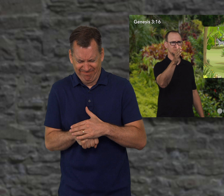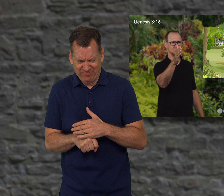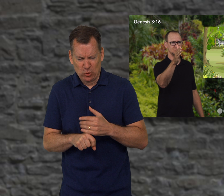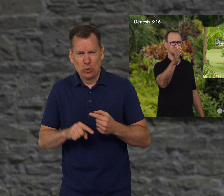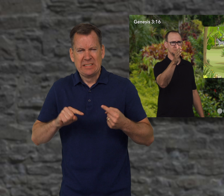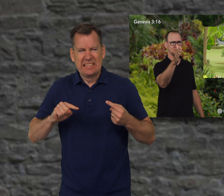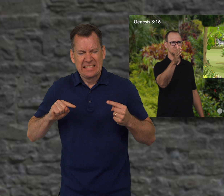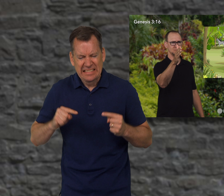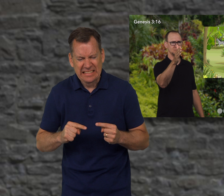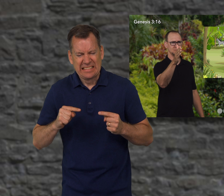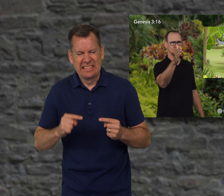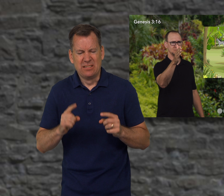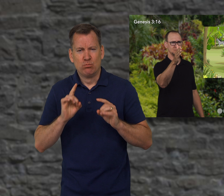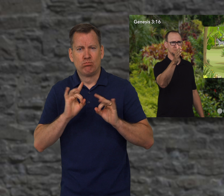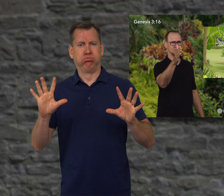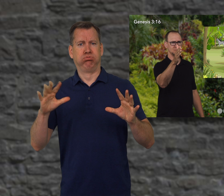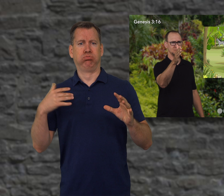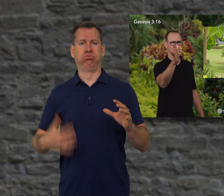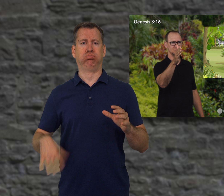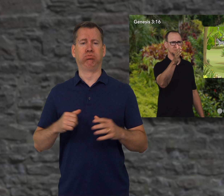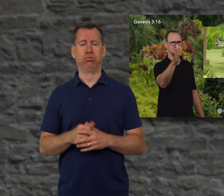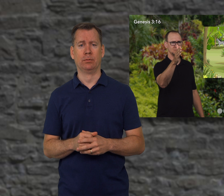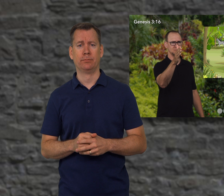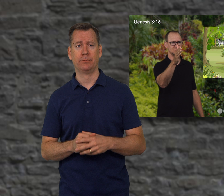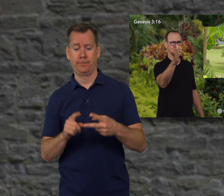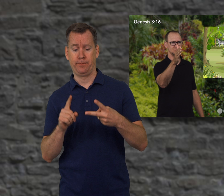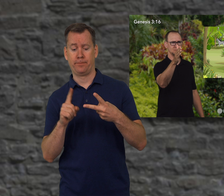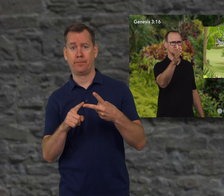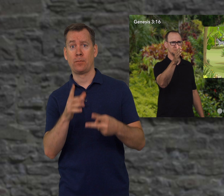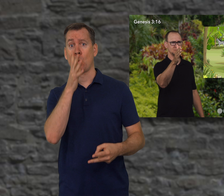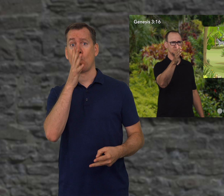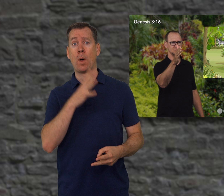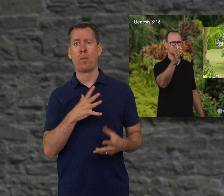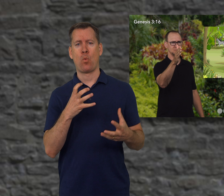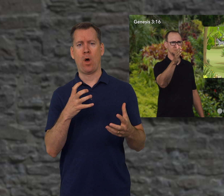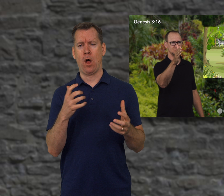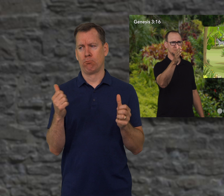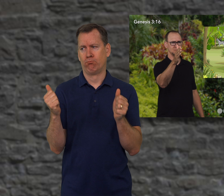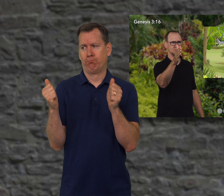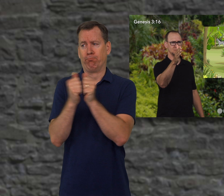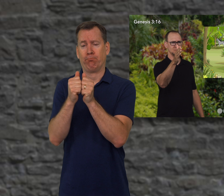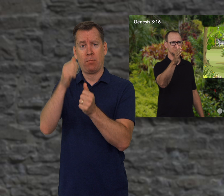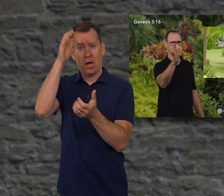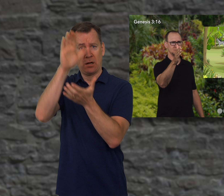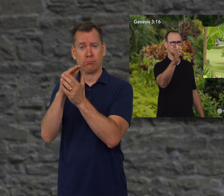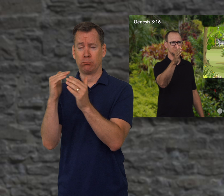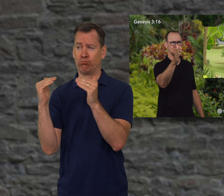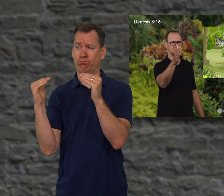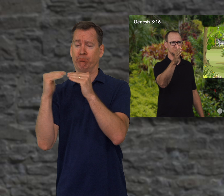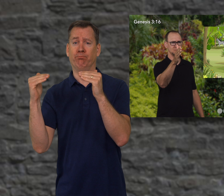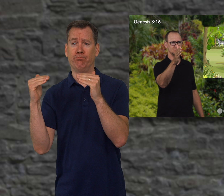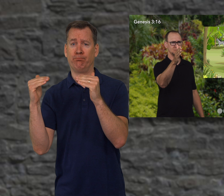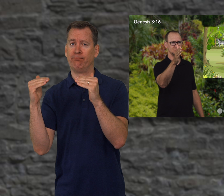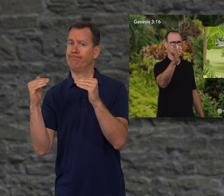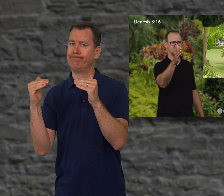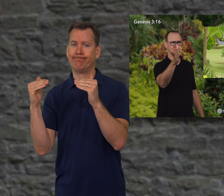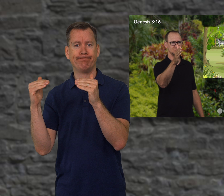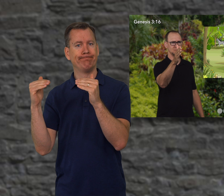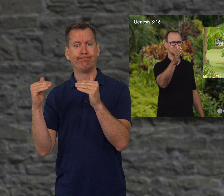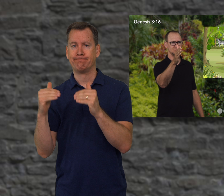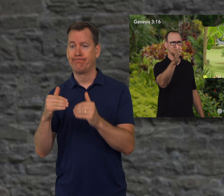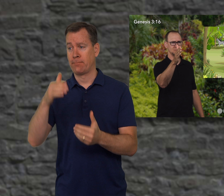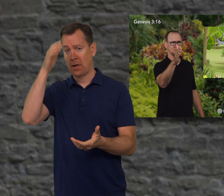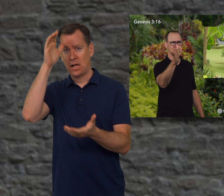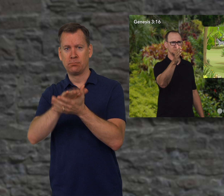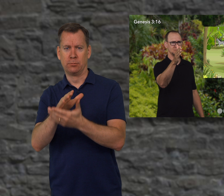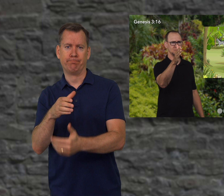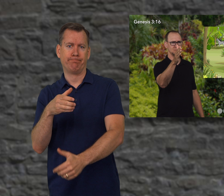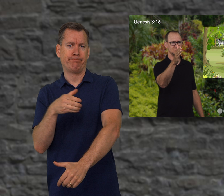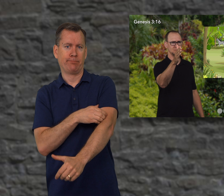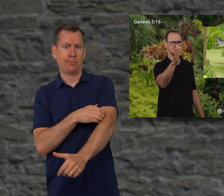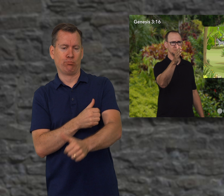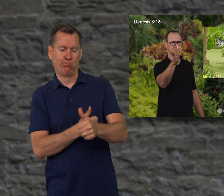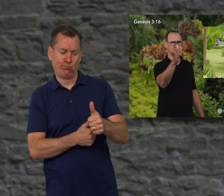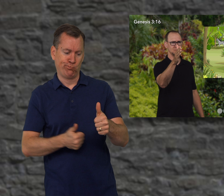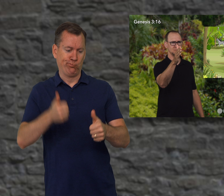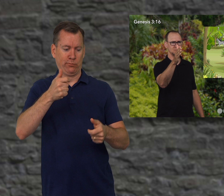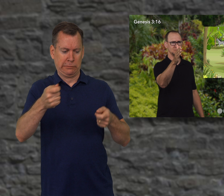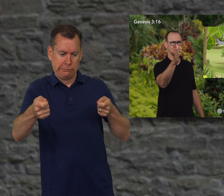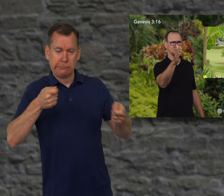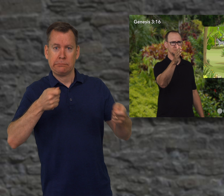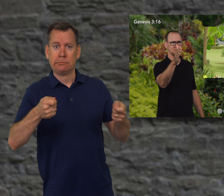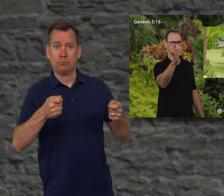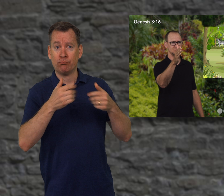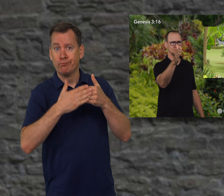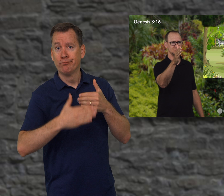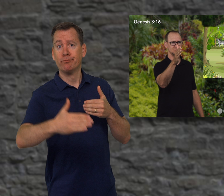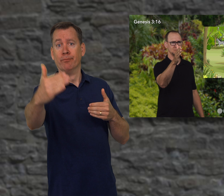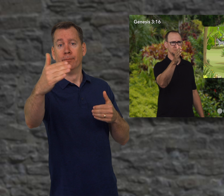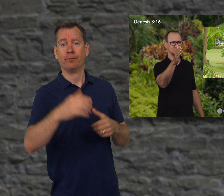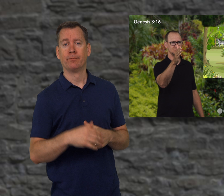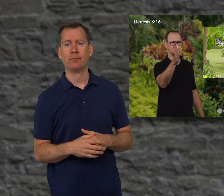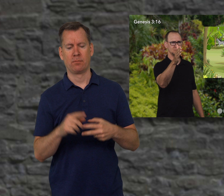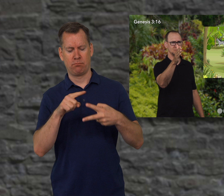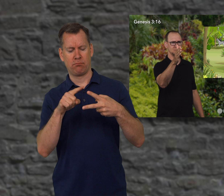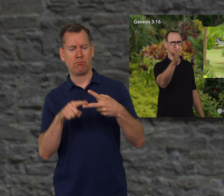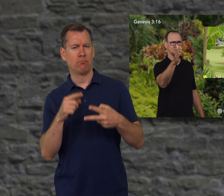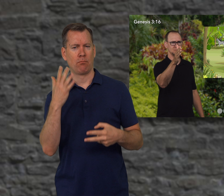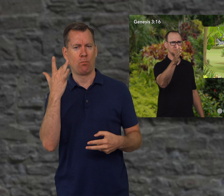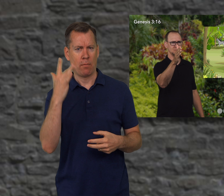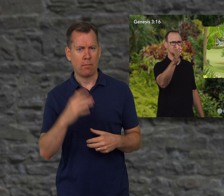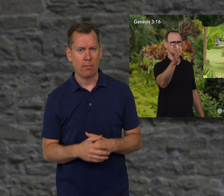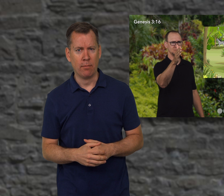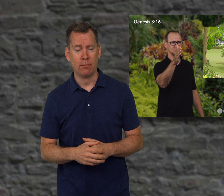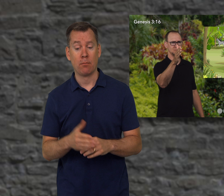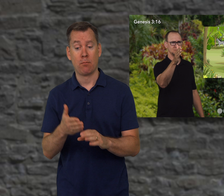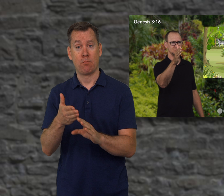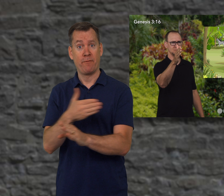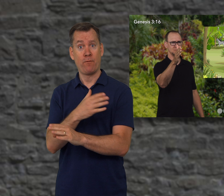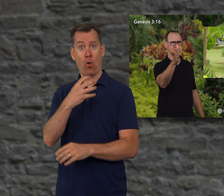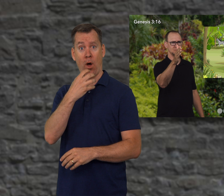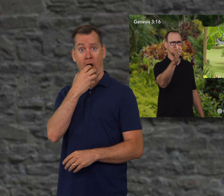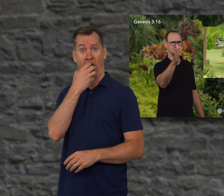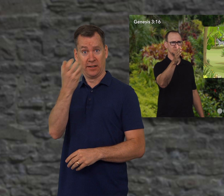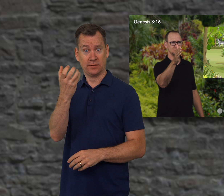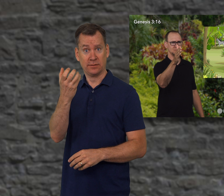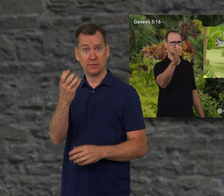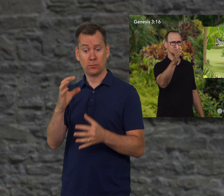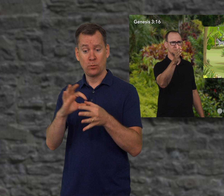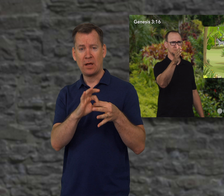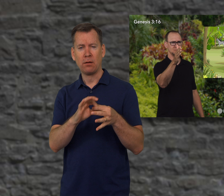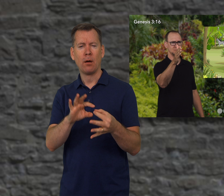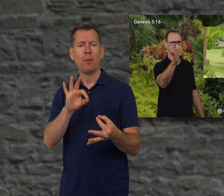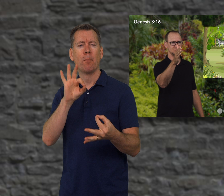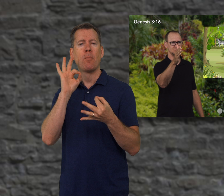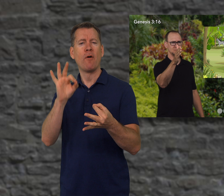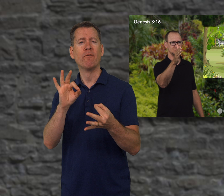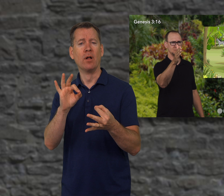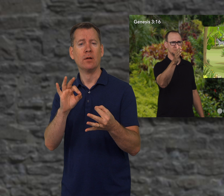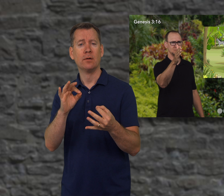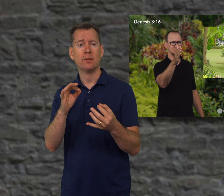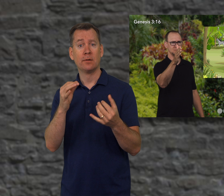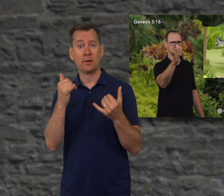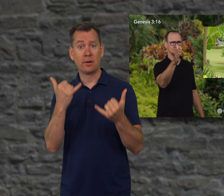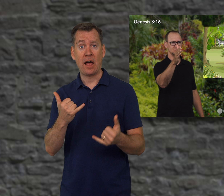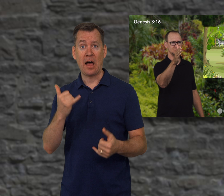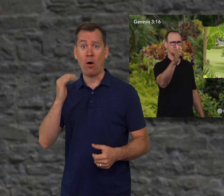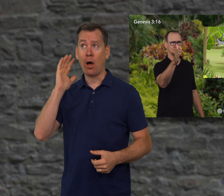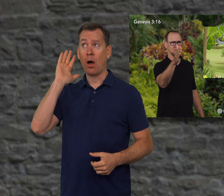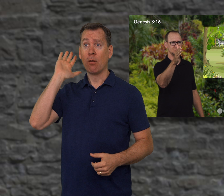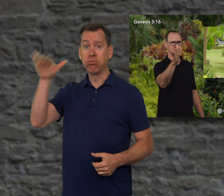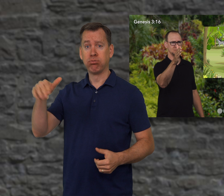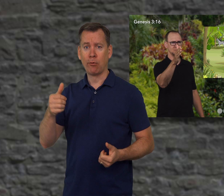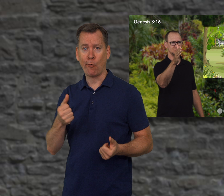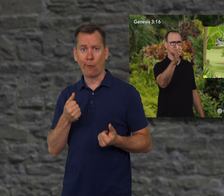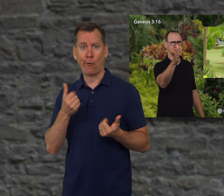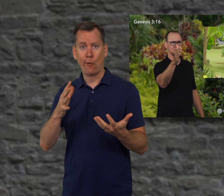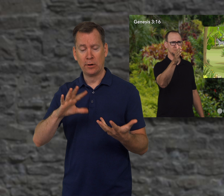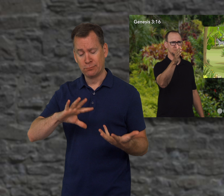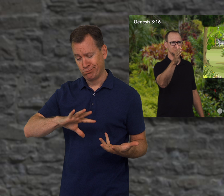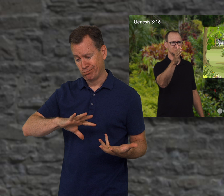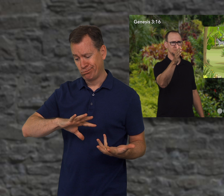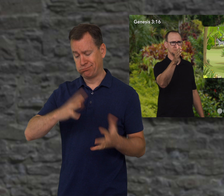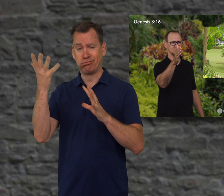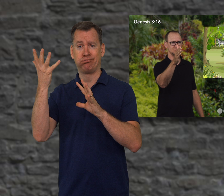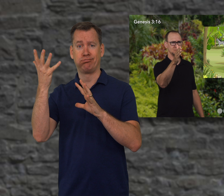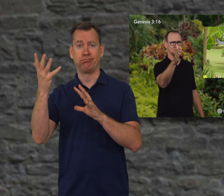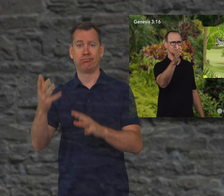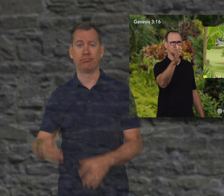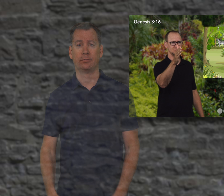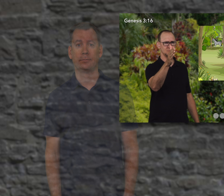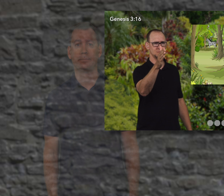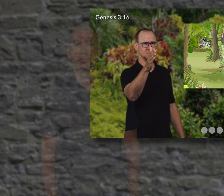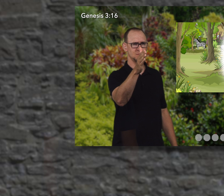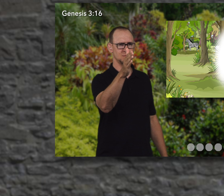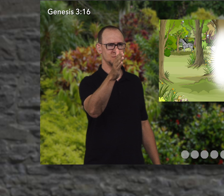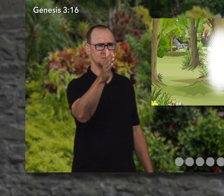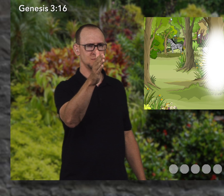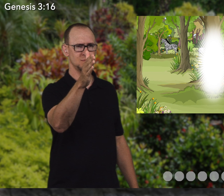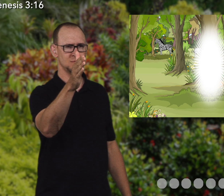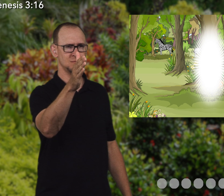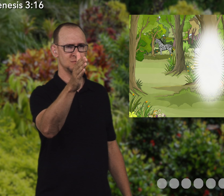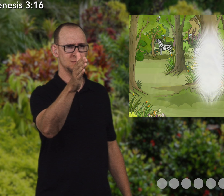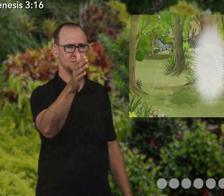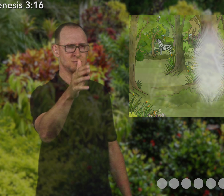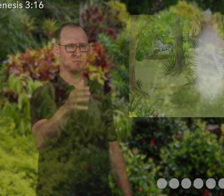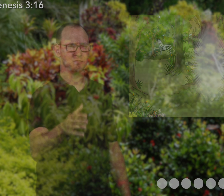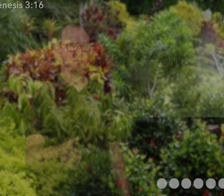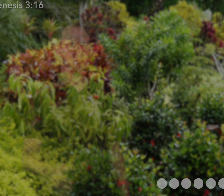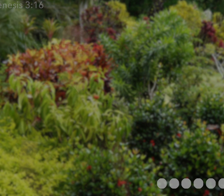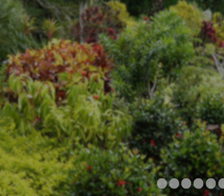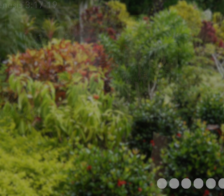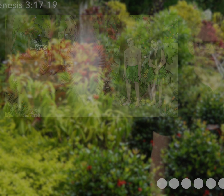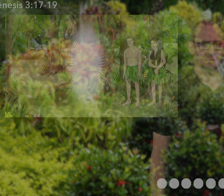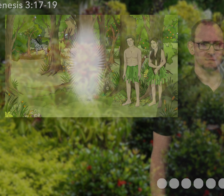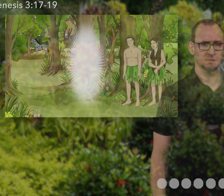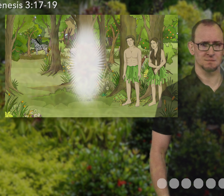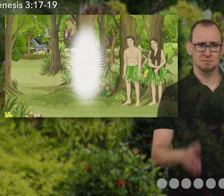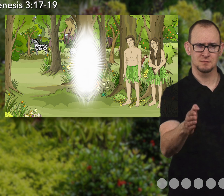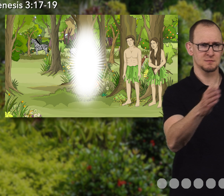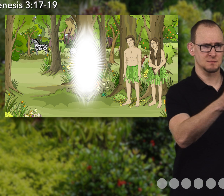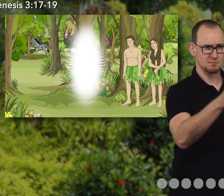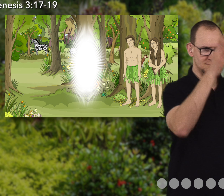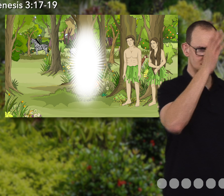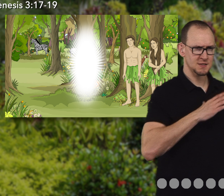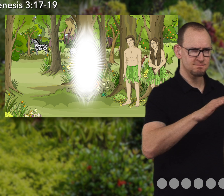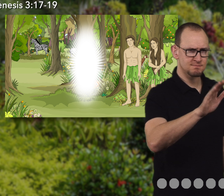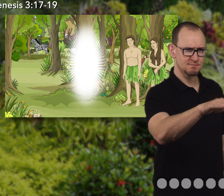Your desire will be for your husband, and he will rule over you.”